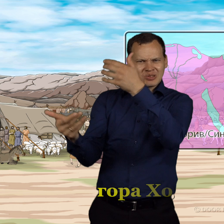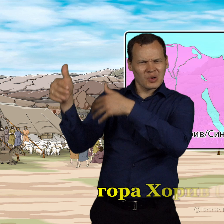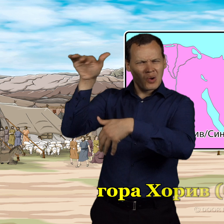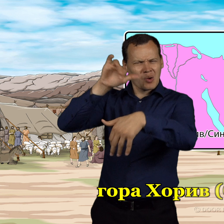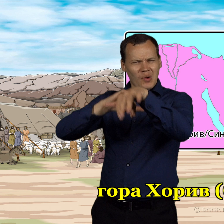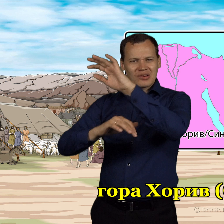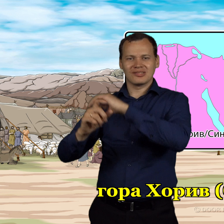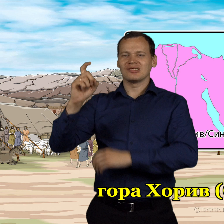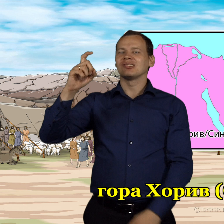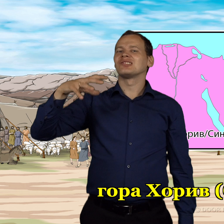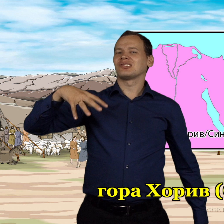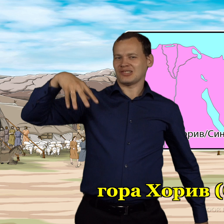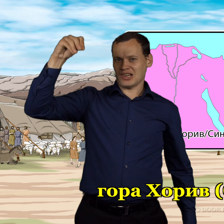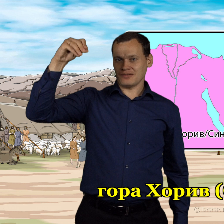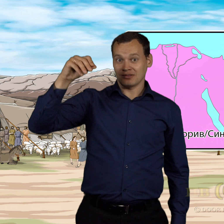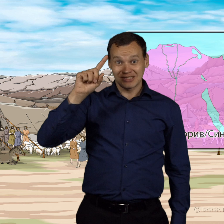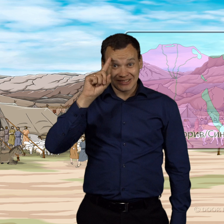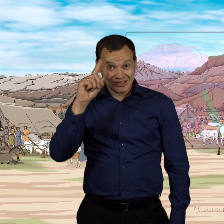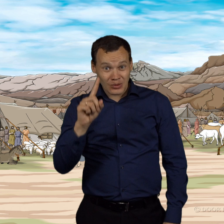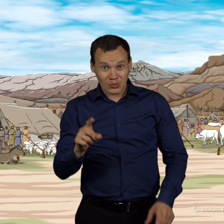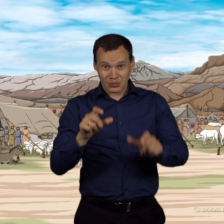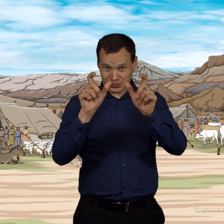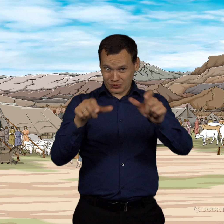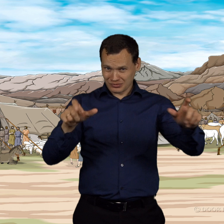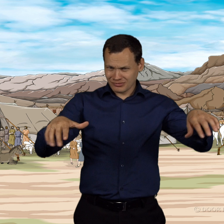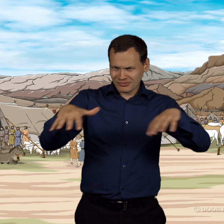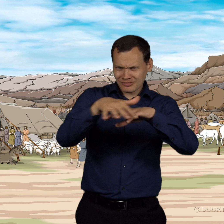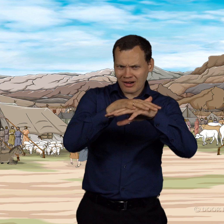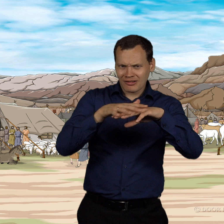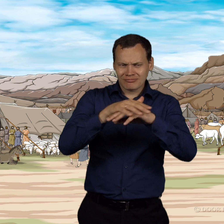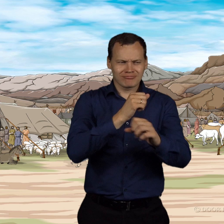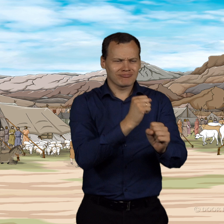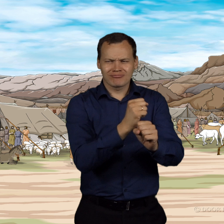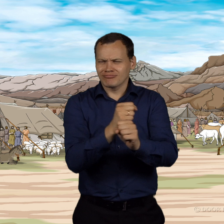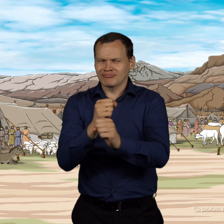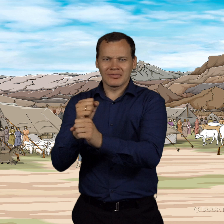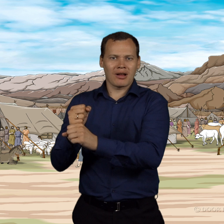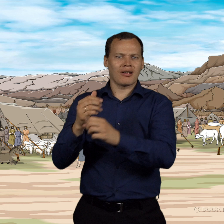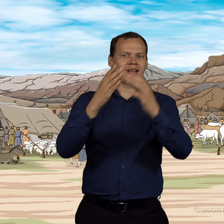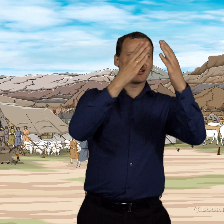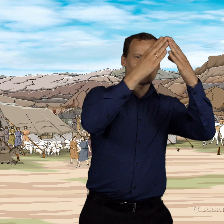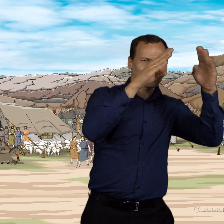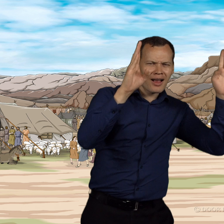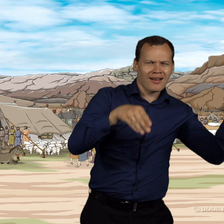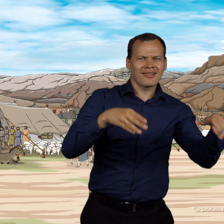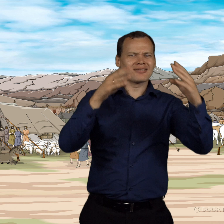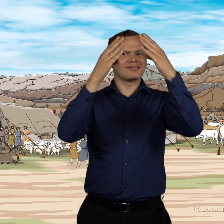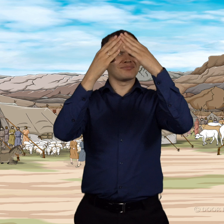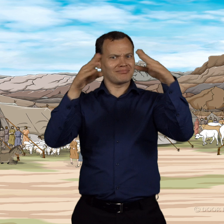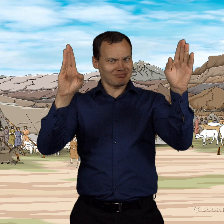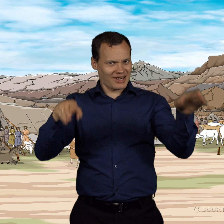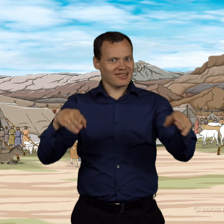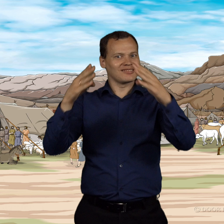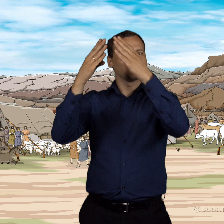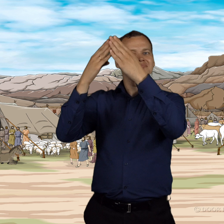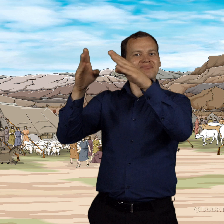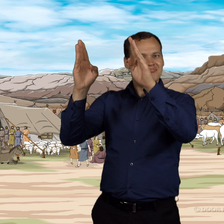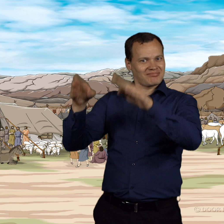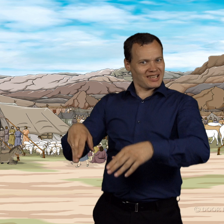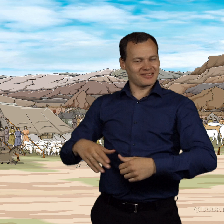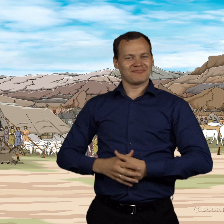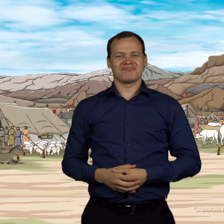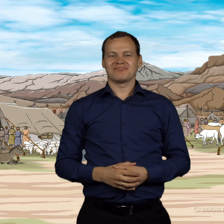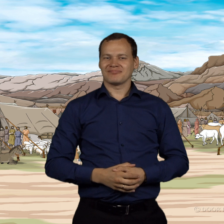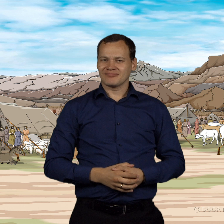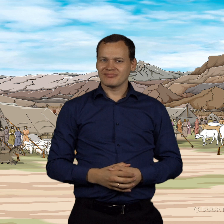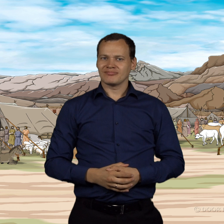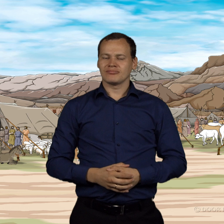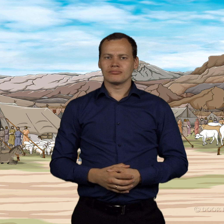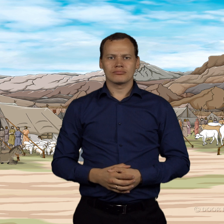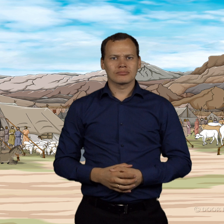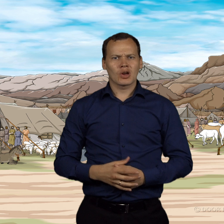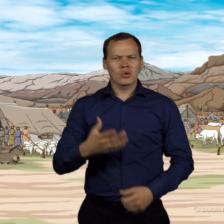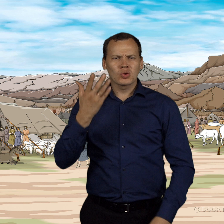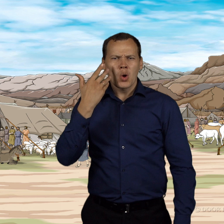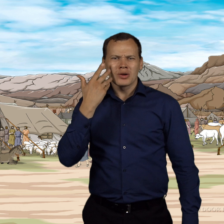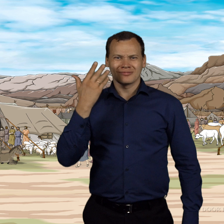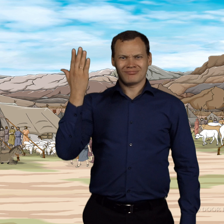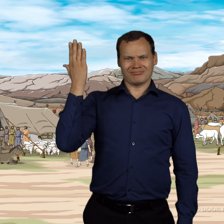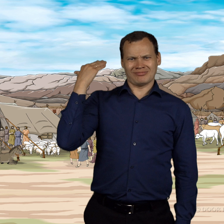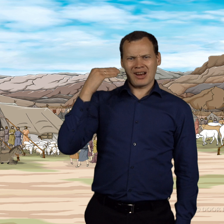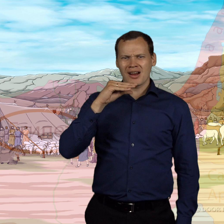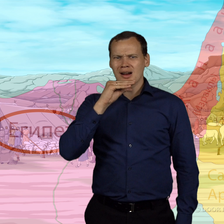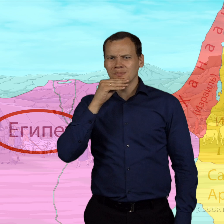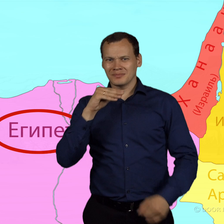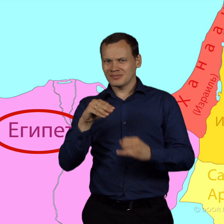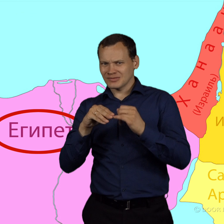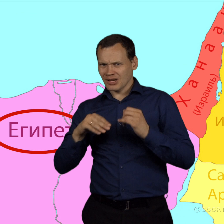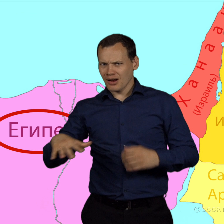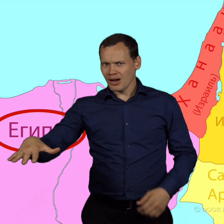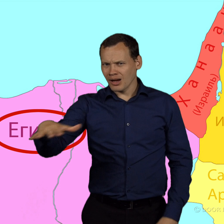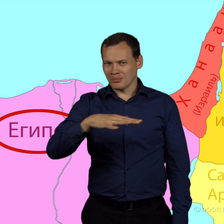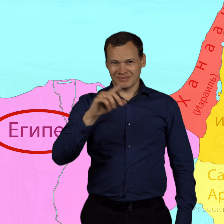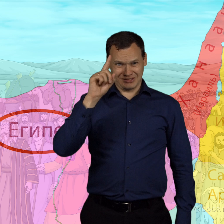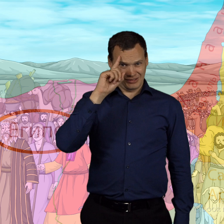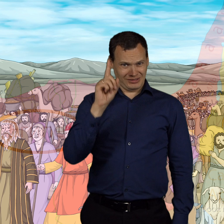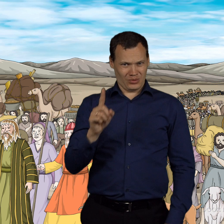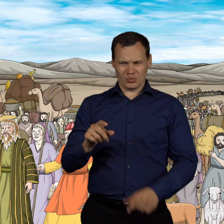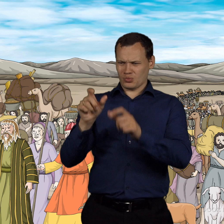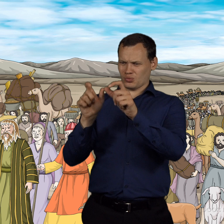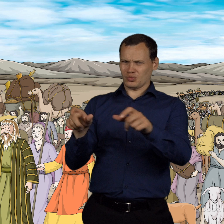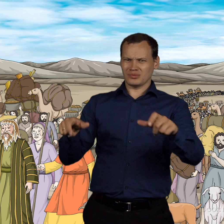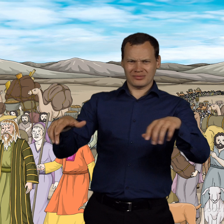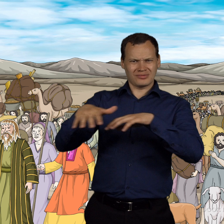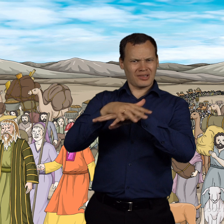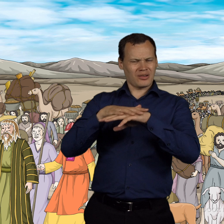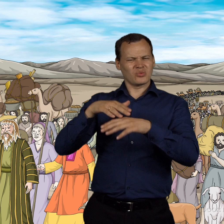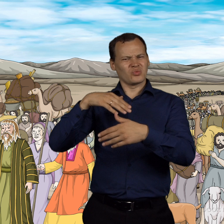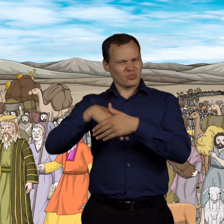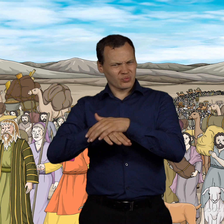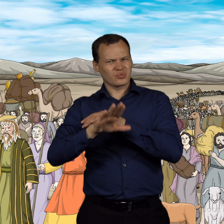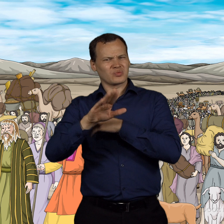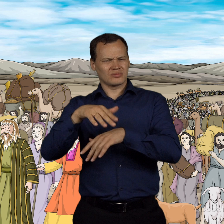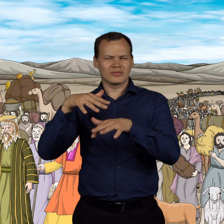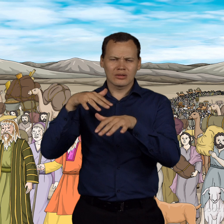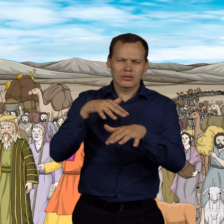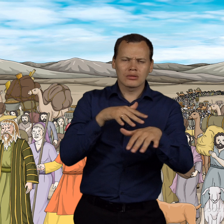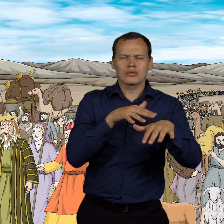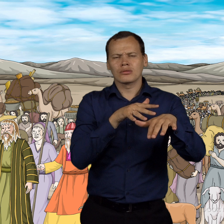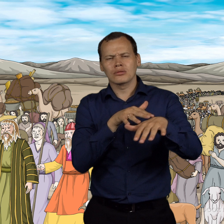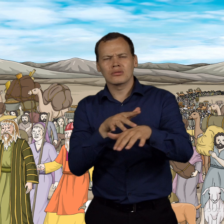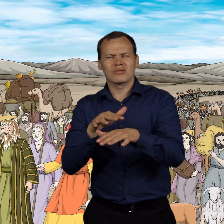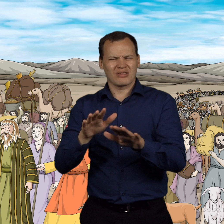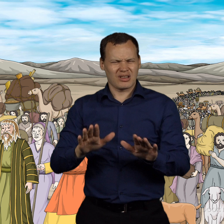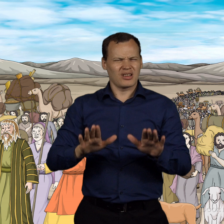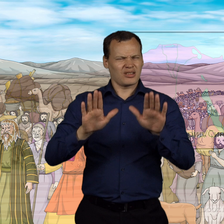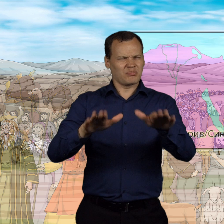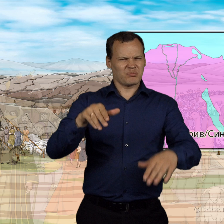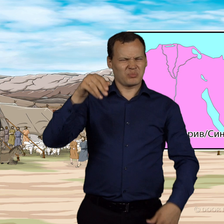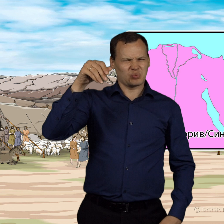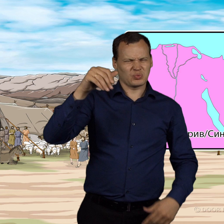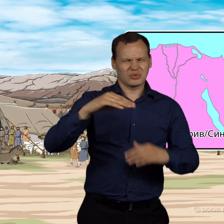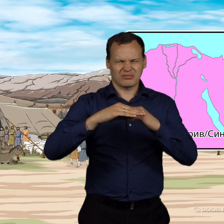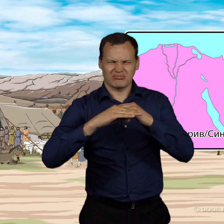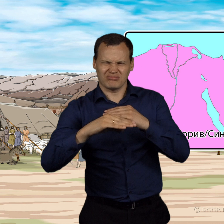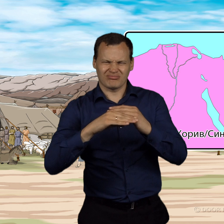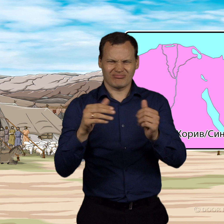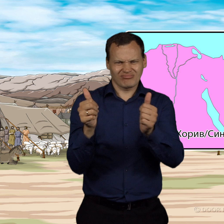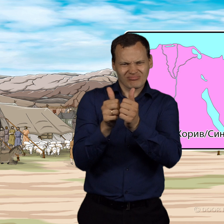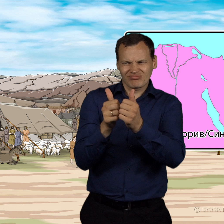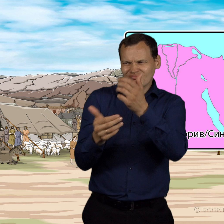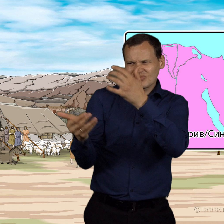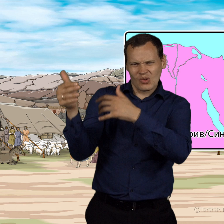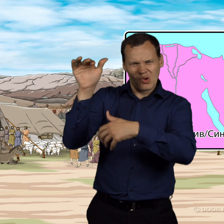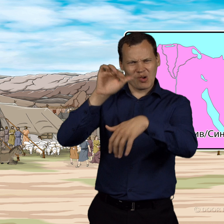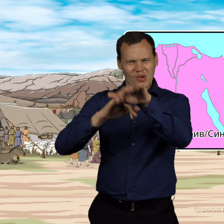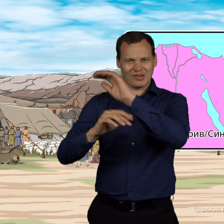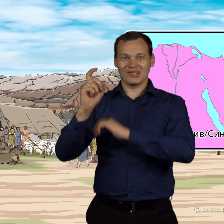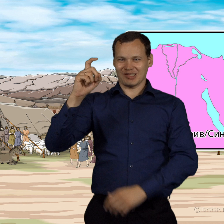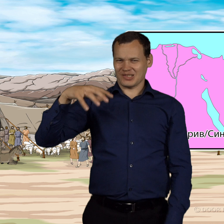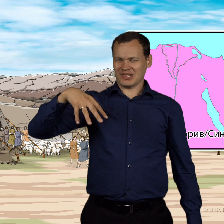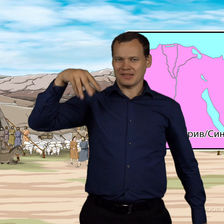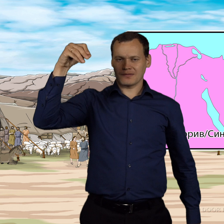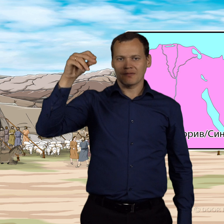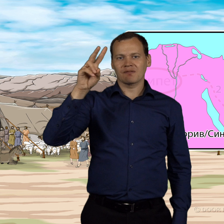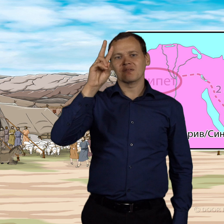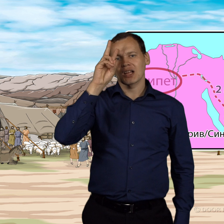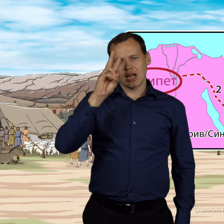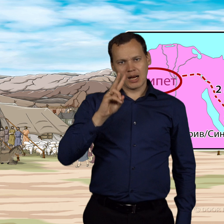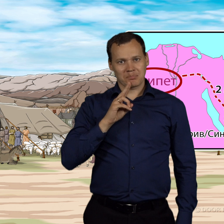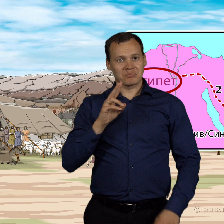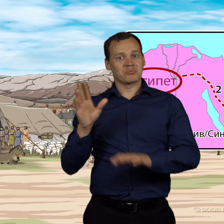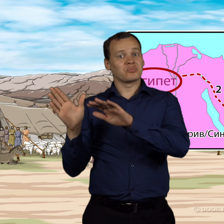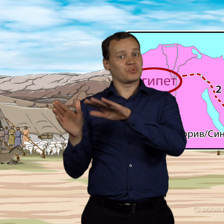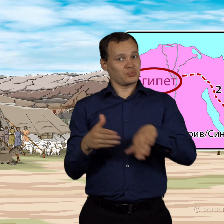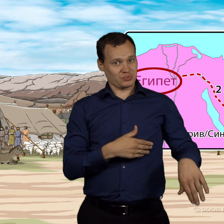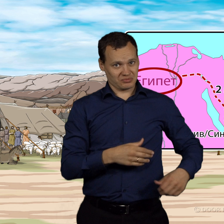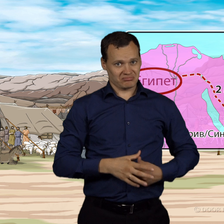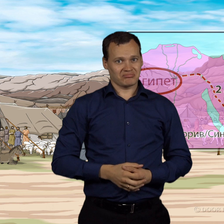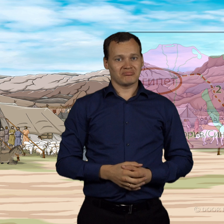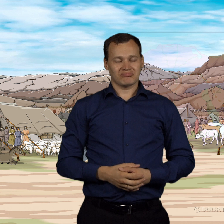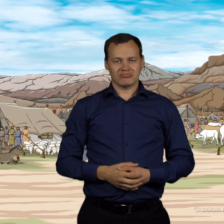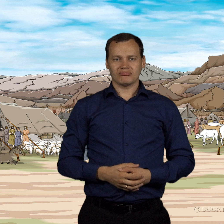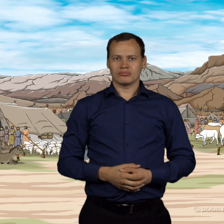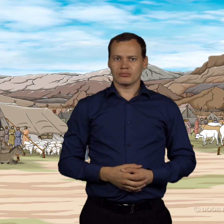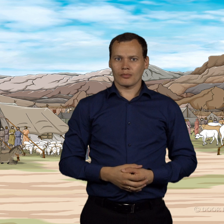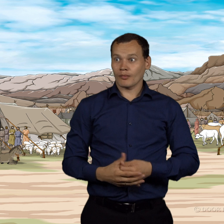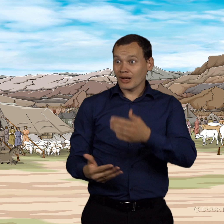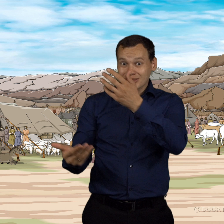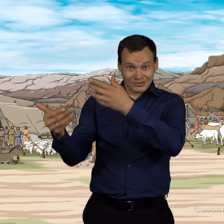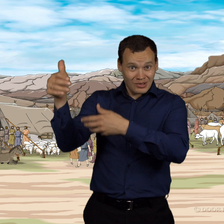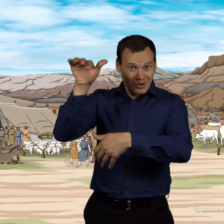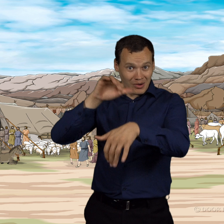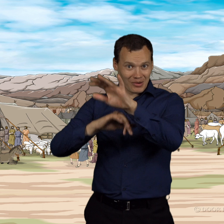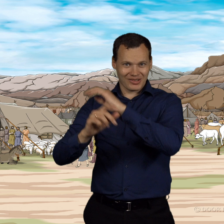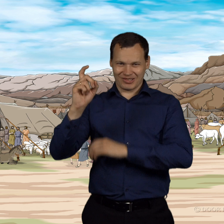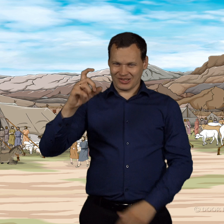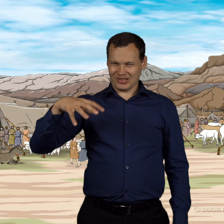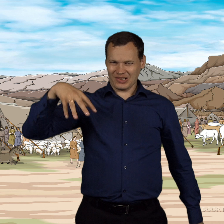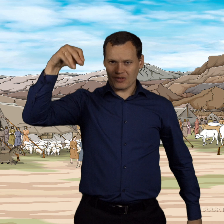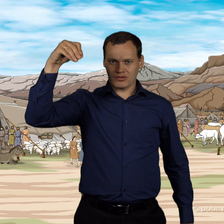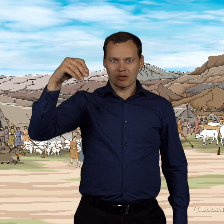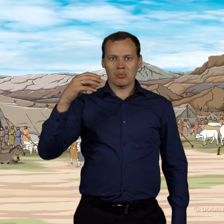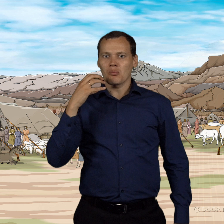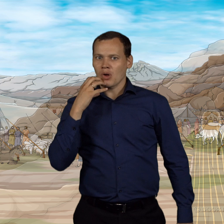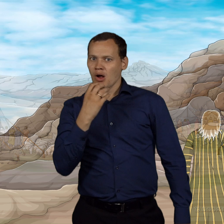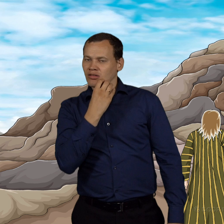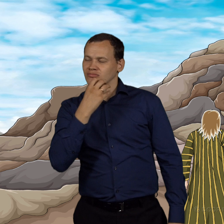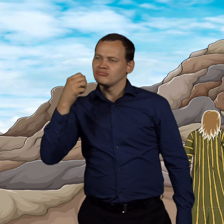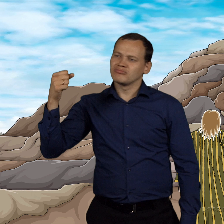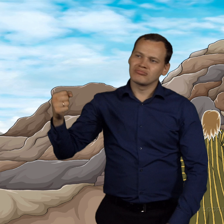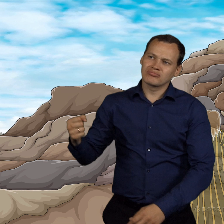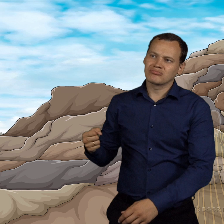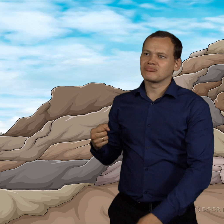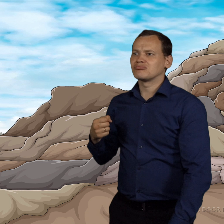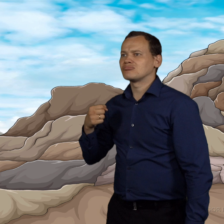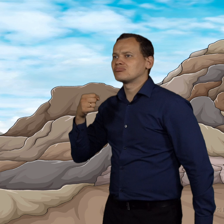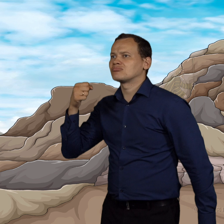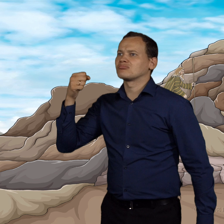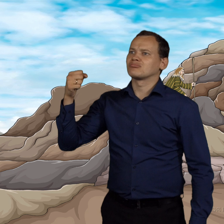After they had set out from Rephidim, they entered the Wilderness of Sinai, and Israel camped there in front of the mountain.